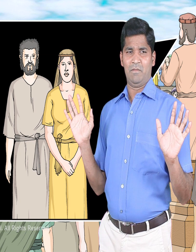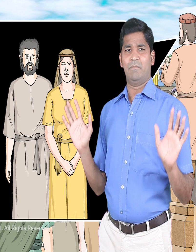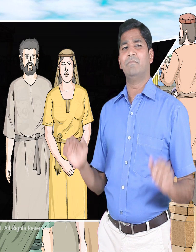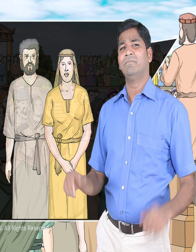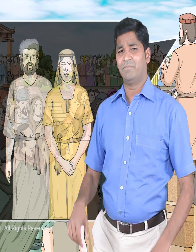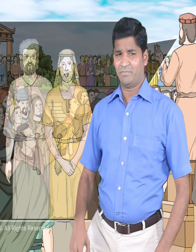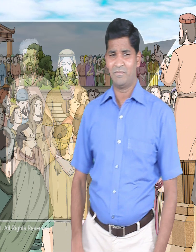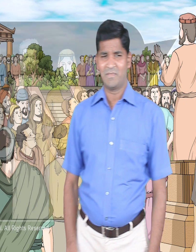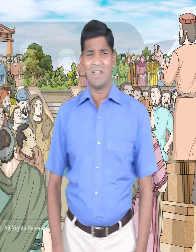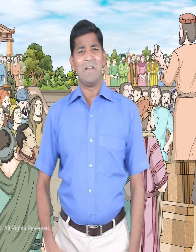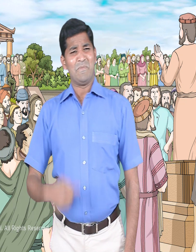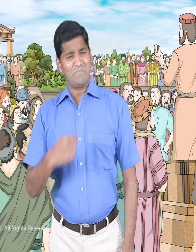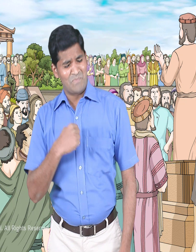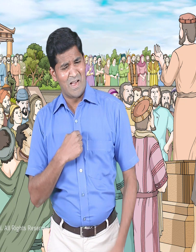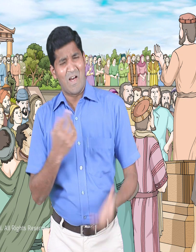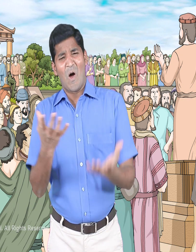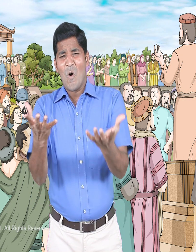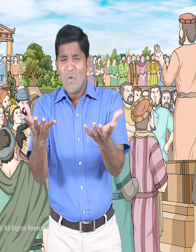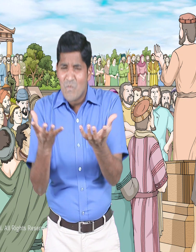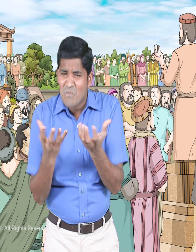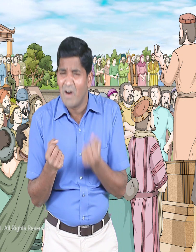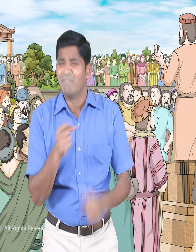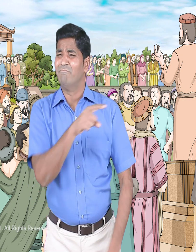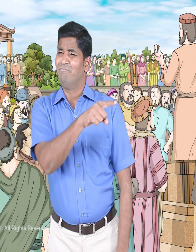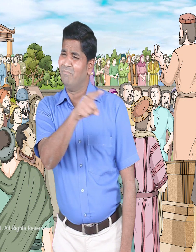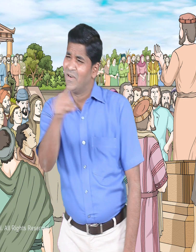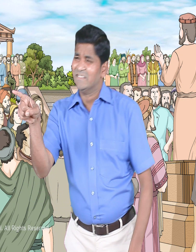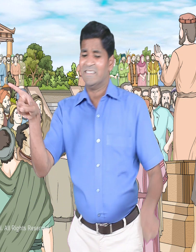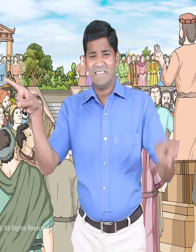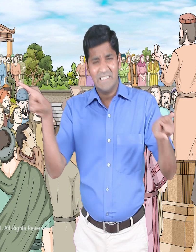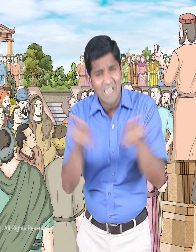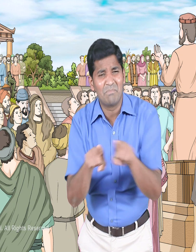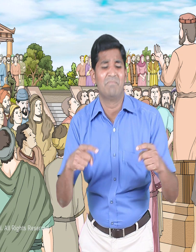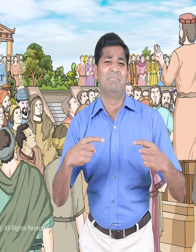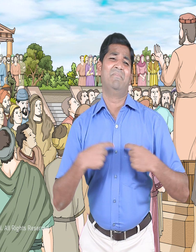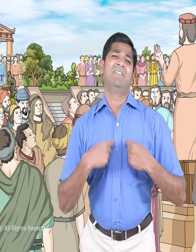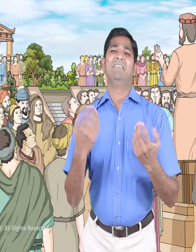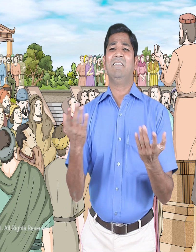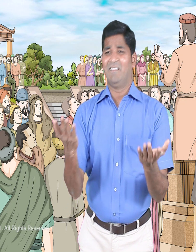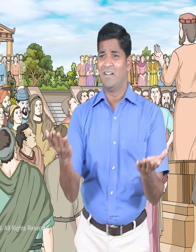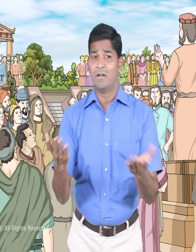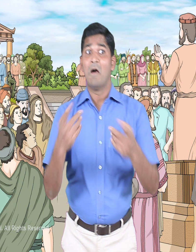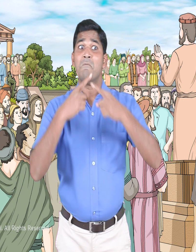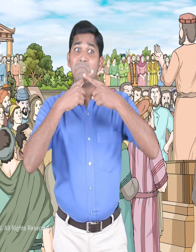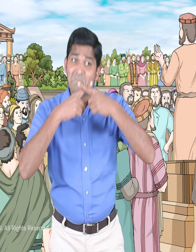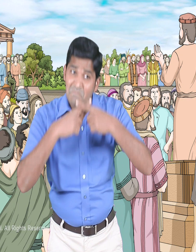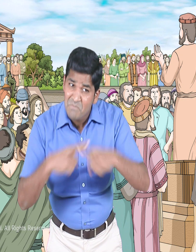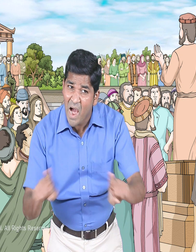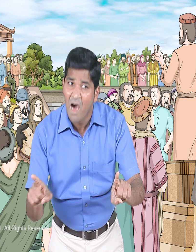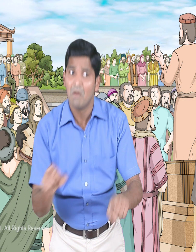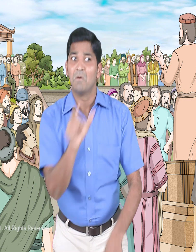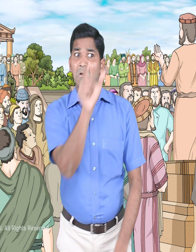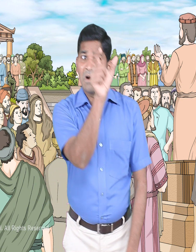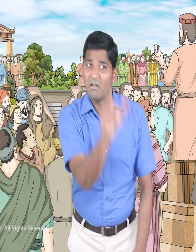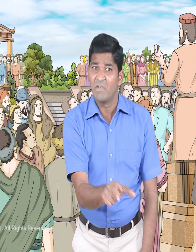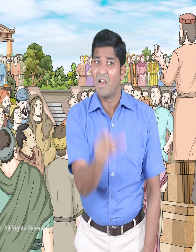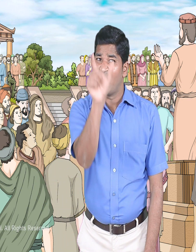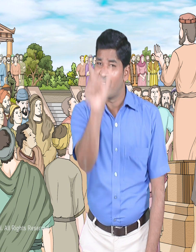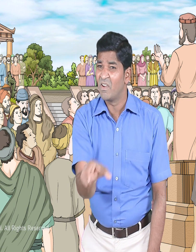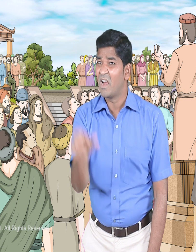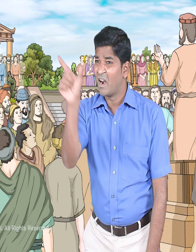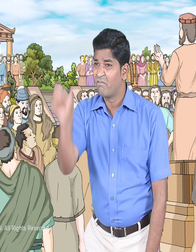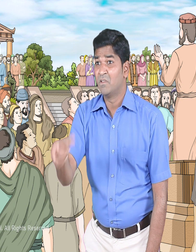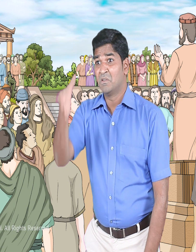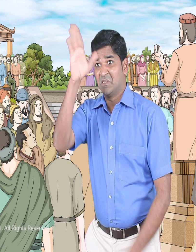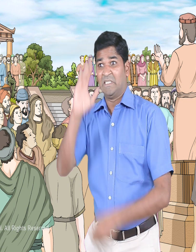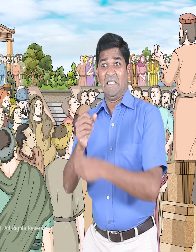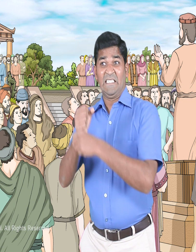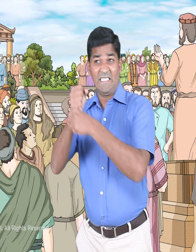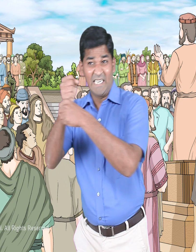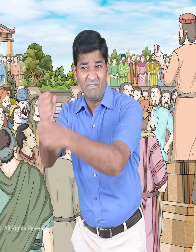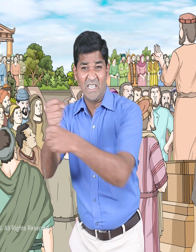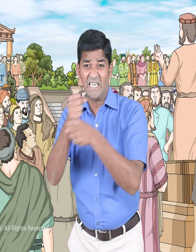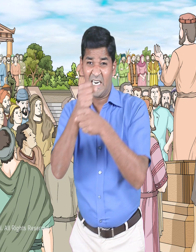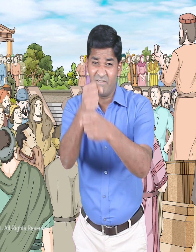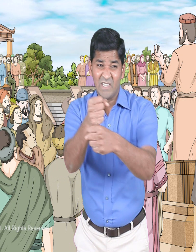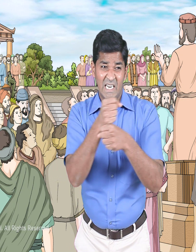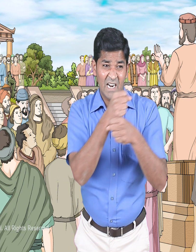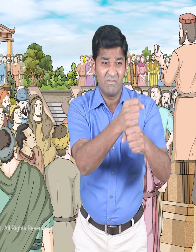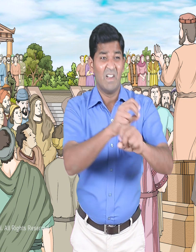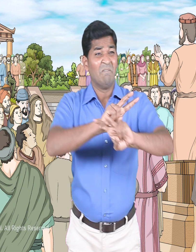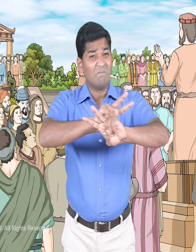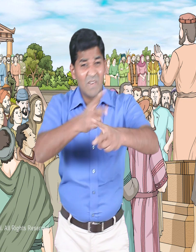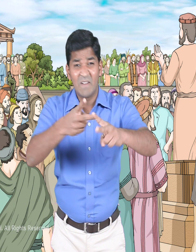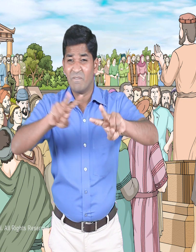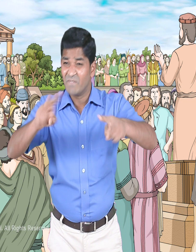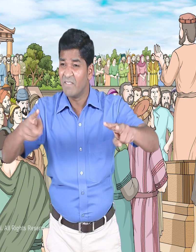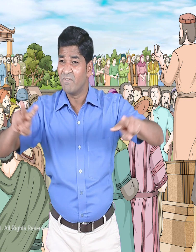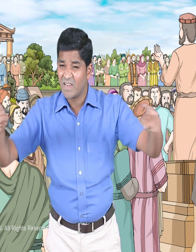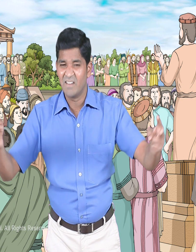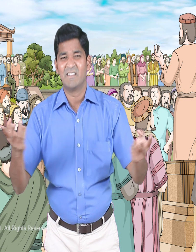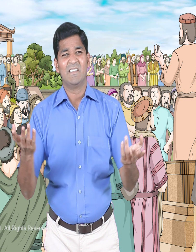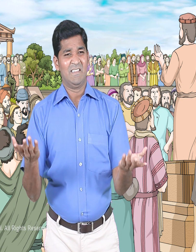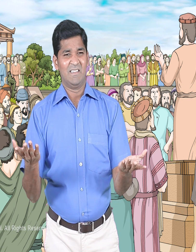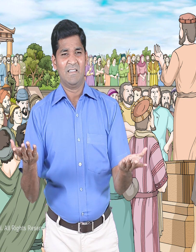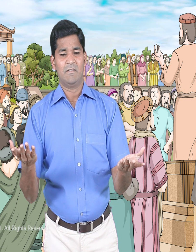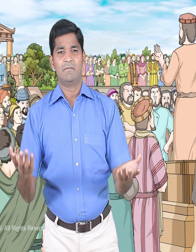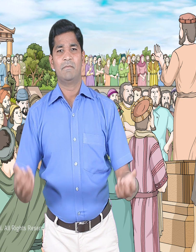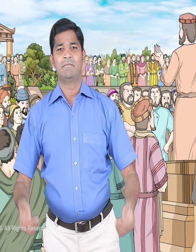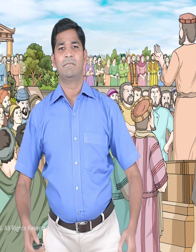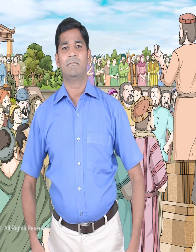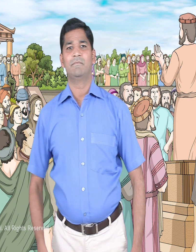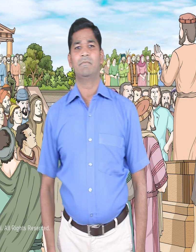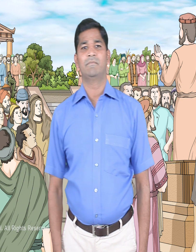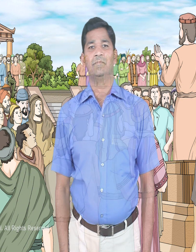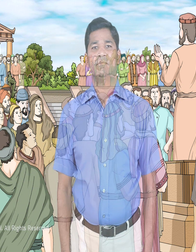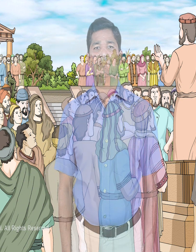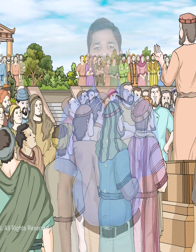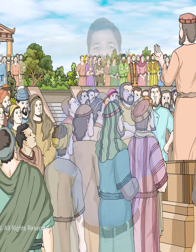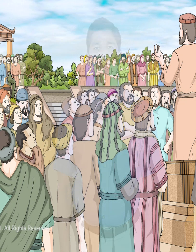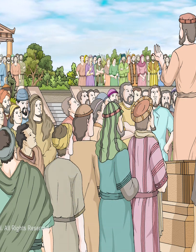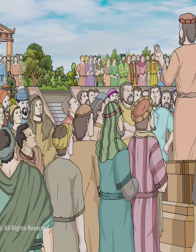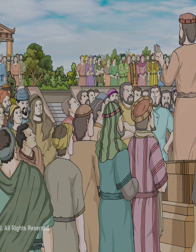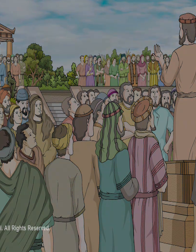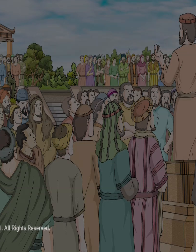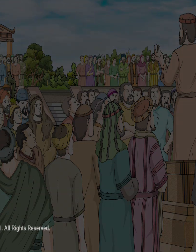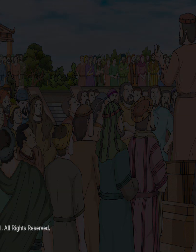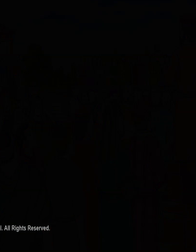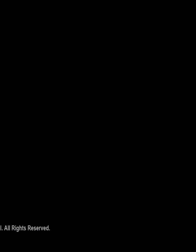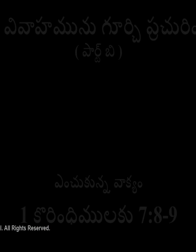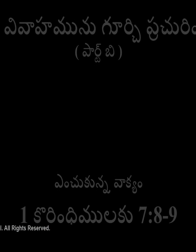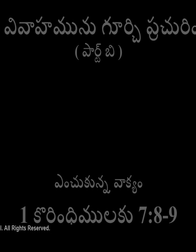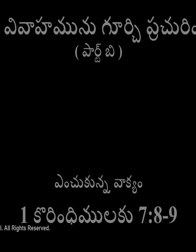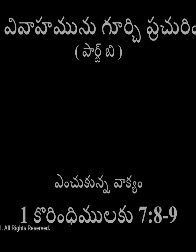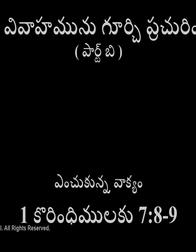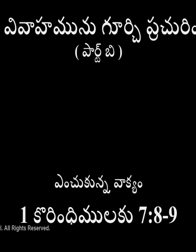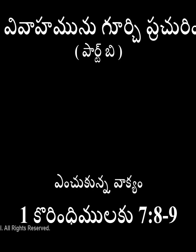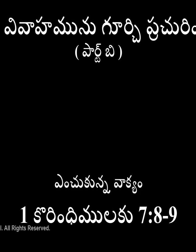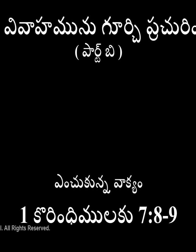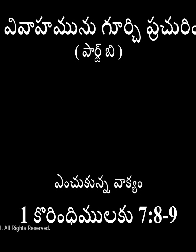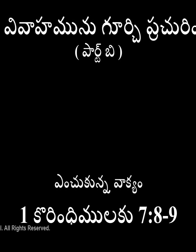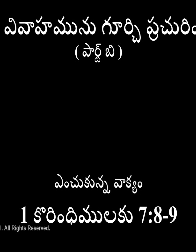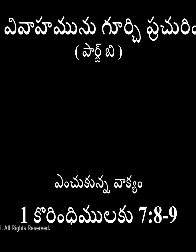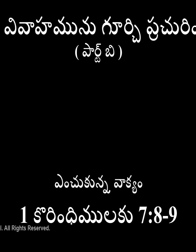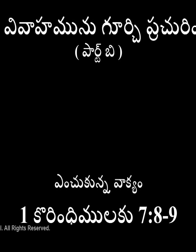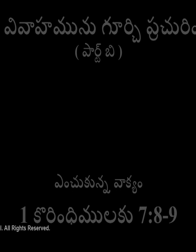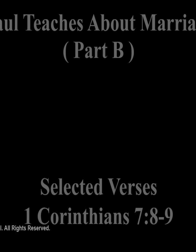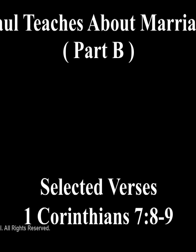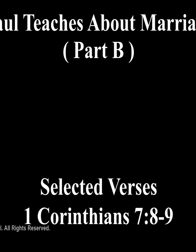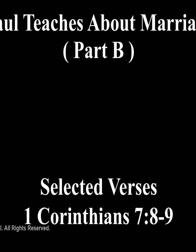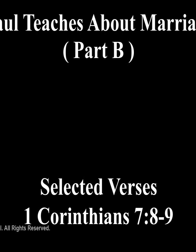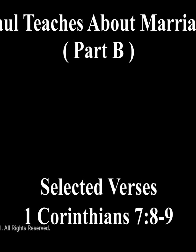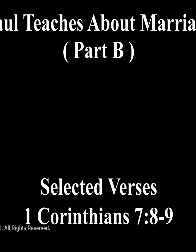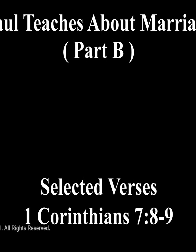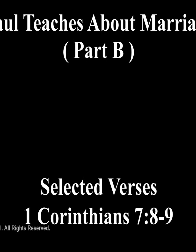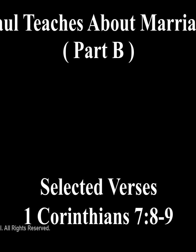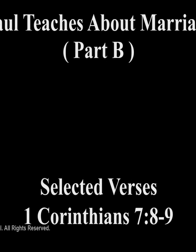But each man has his own gift from God;